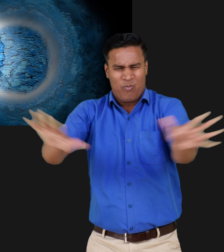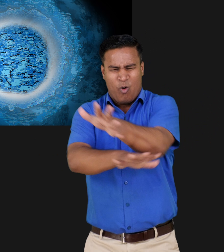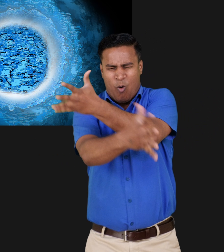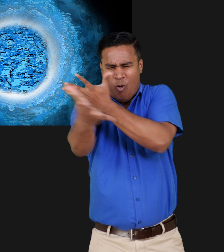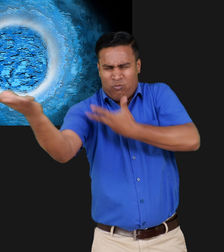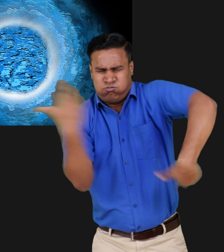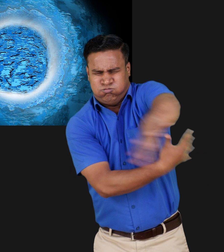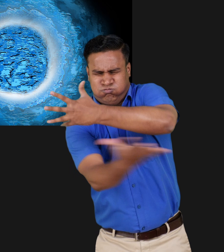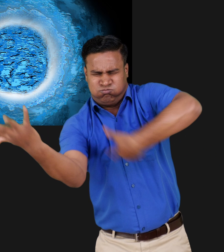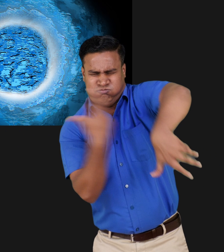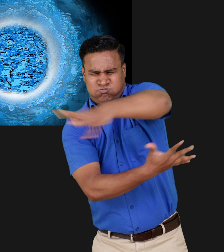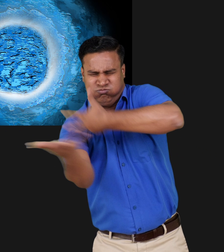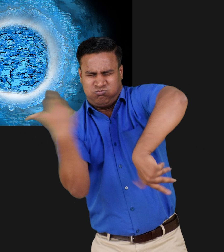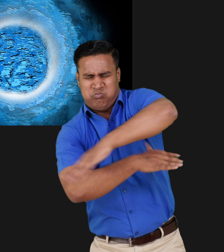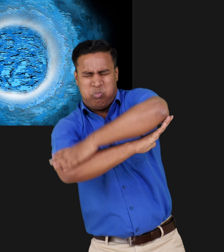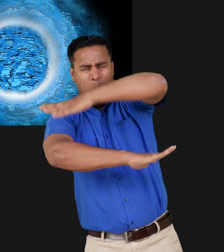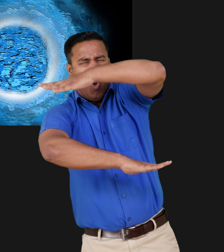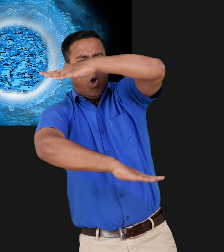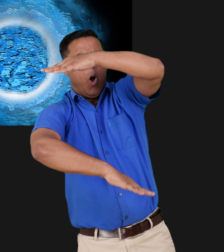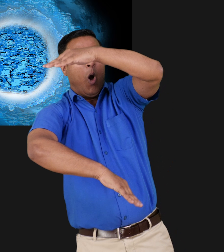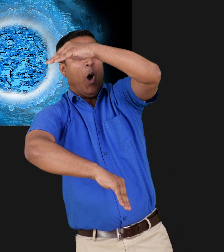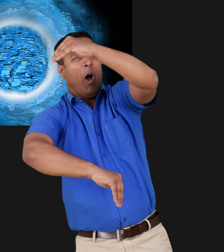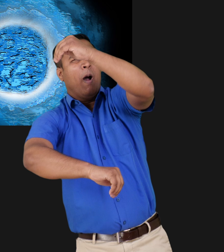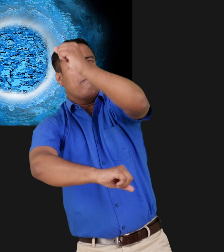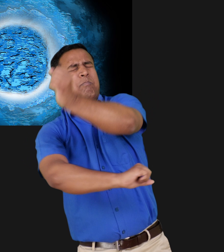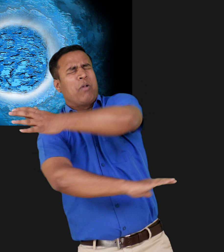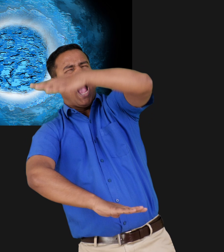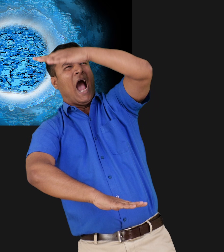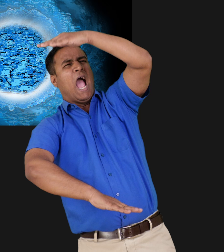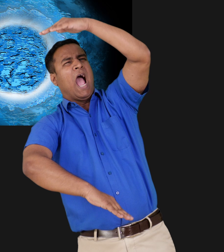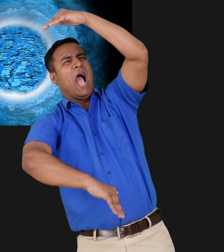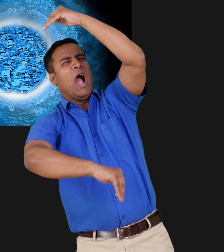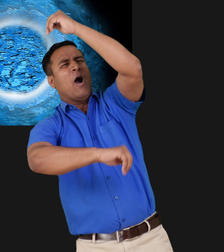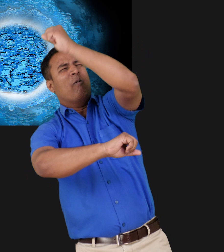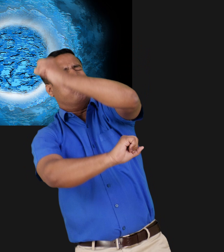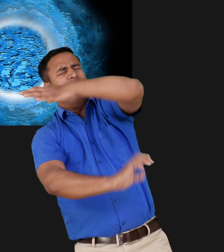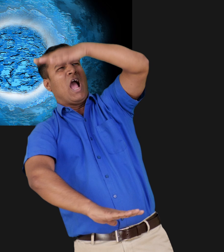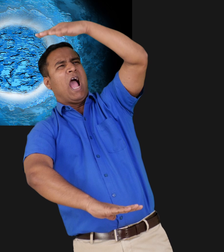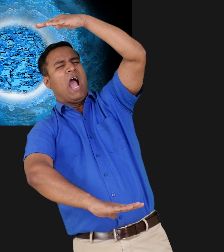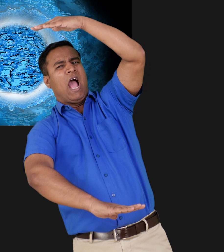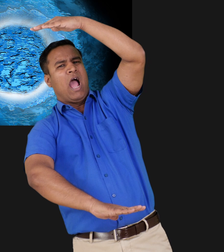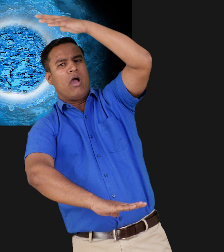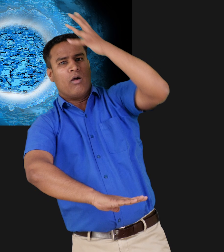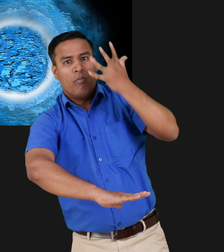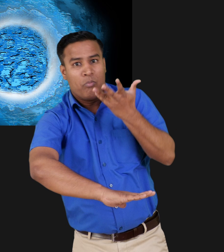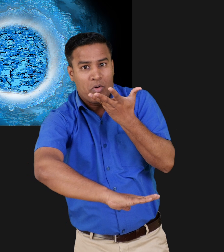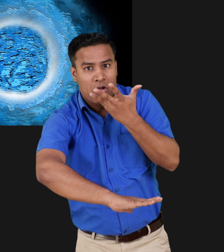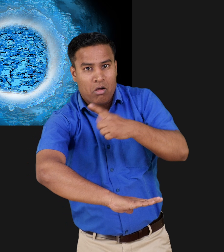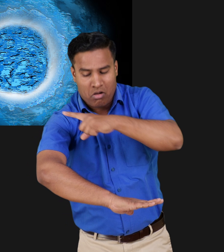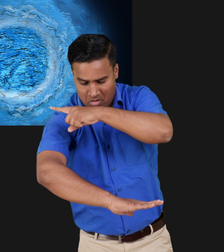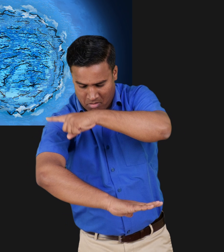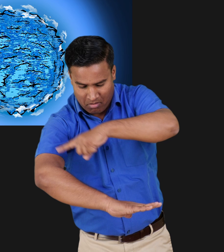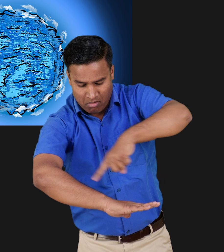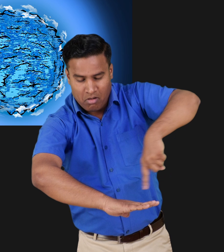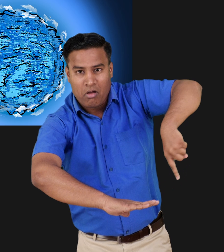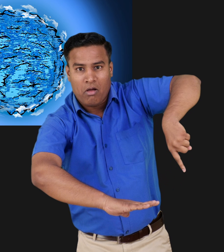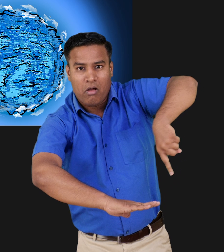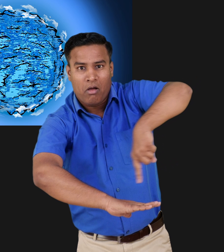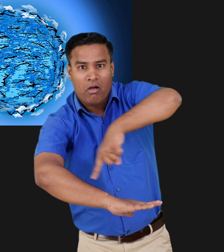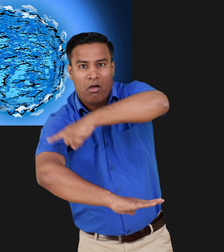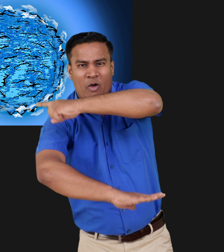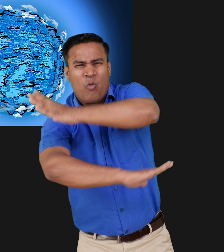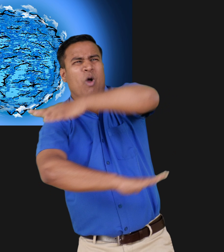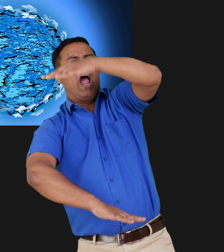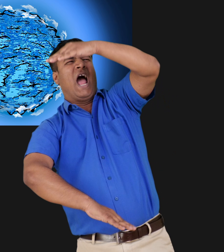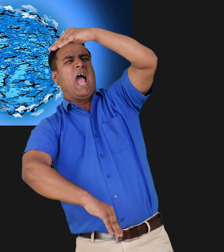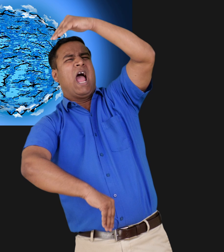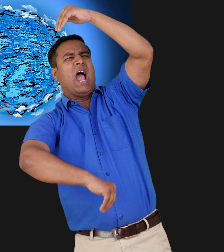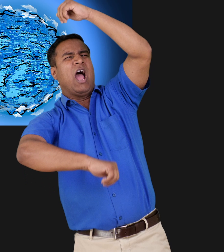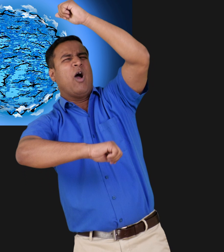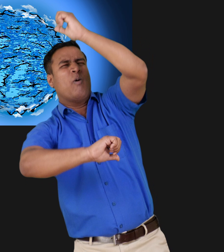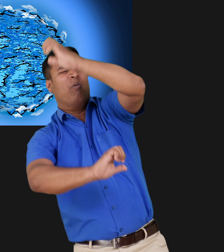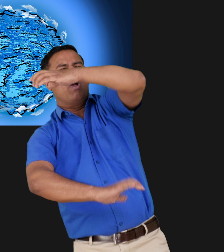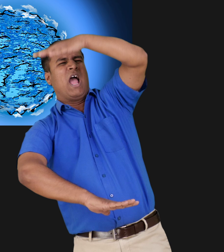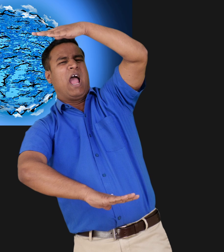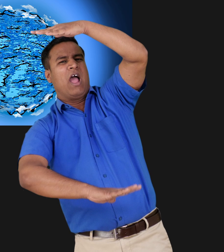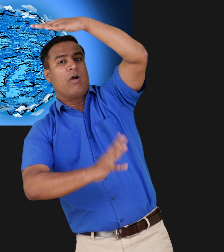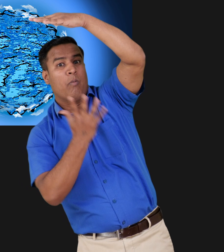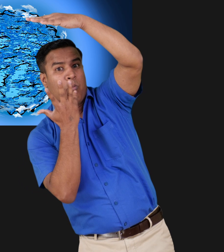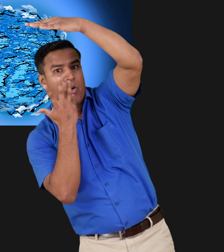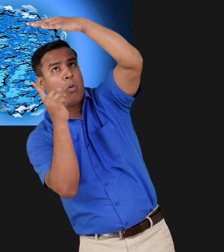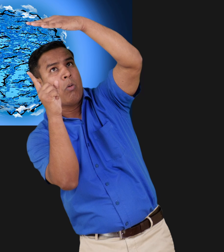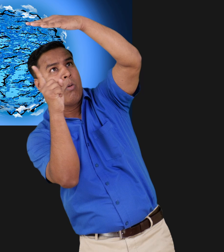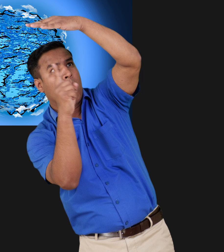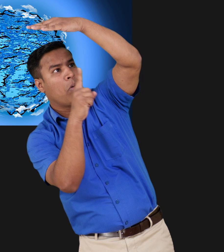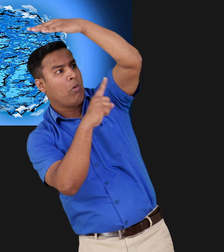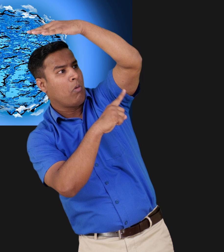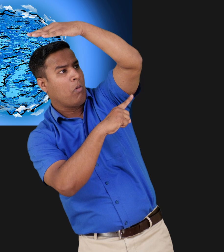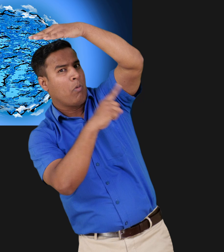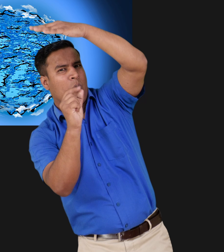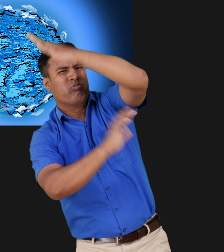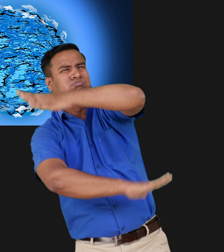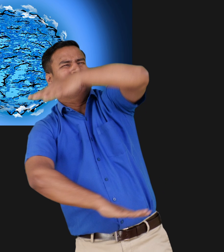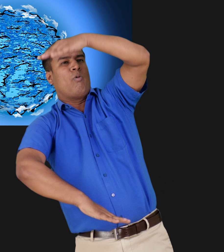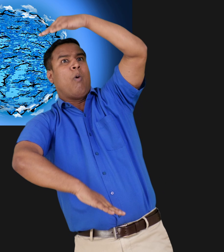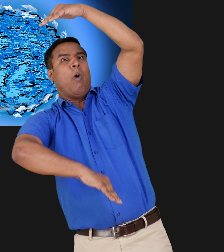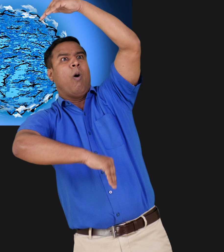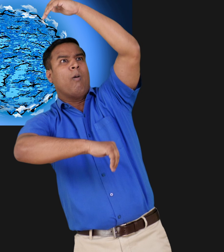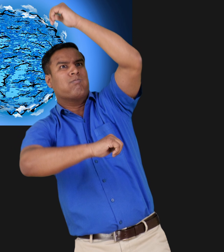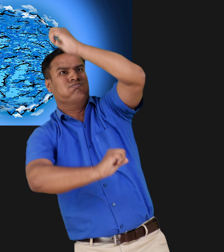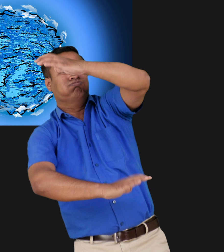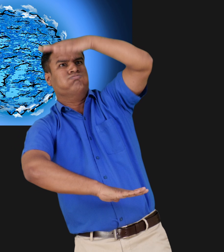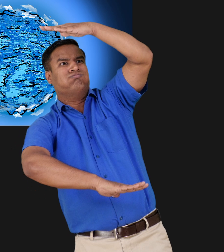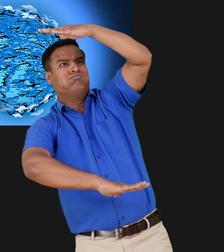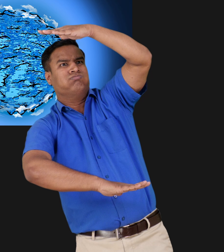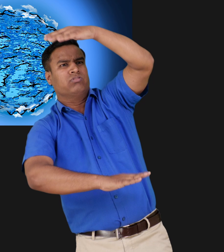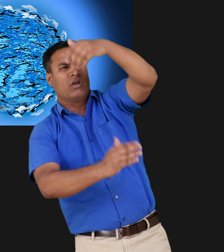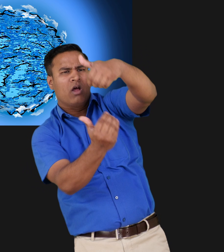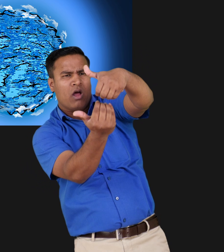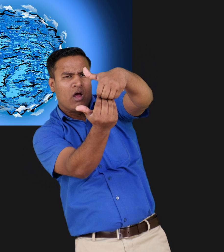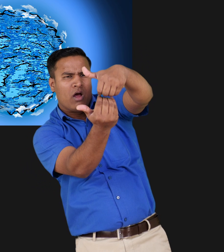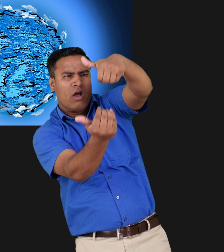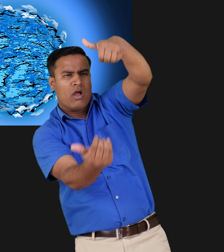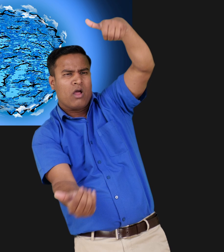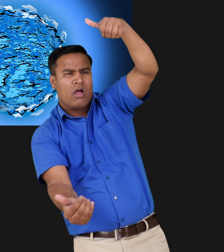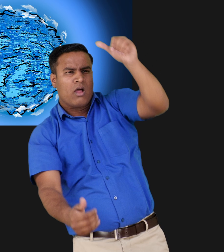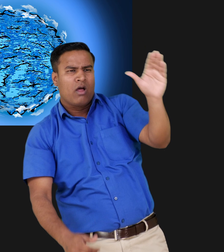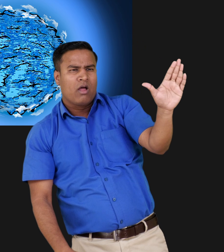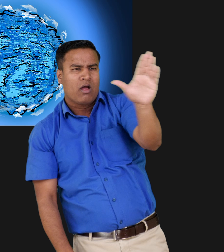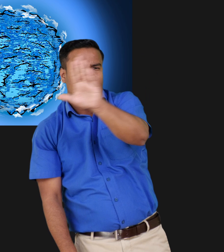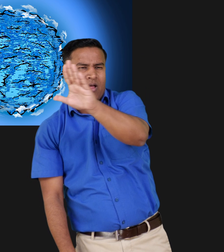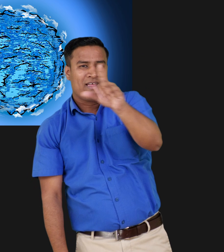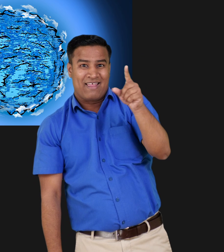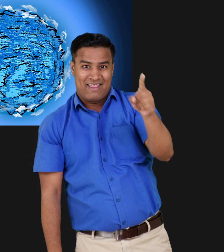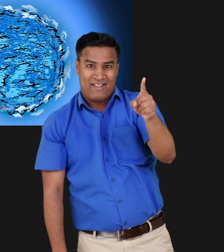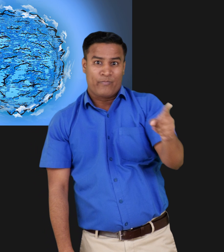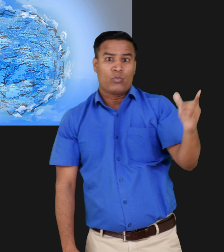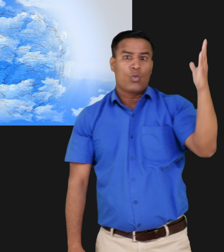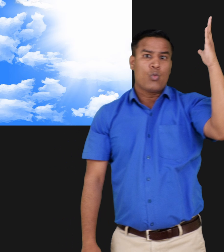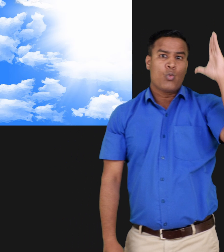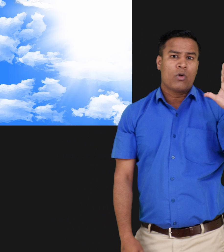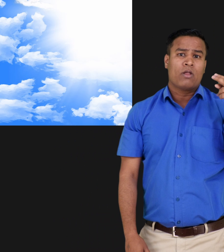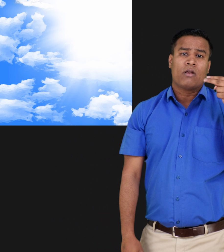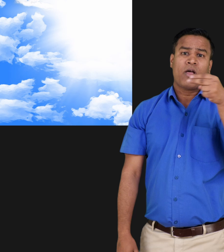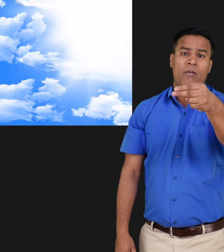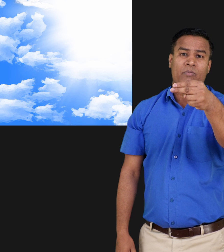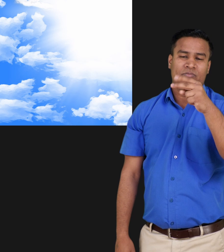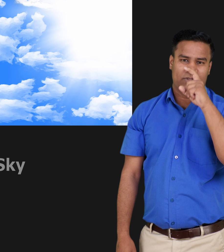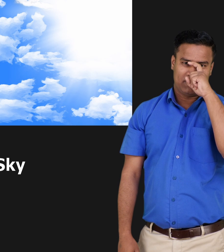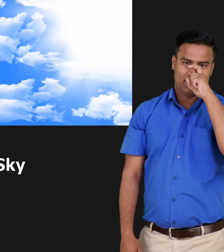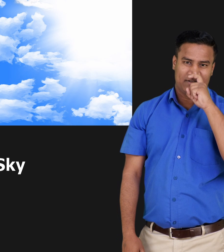So God made the expanse and separated the waters beneath it from the waters above. And it was so.